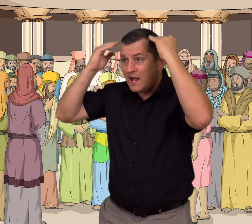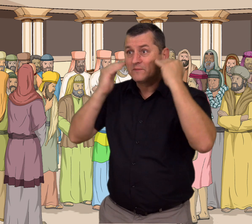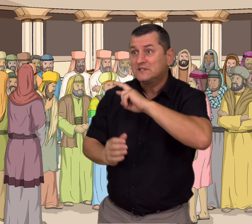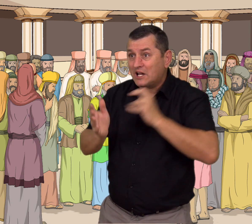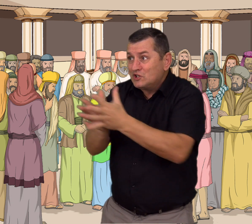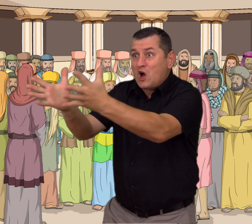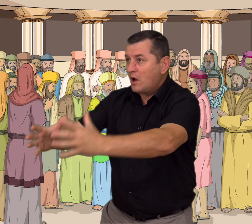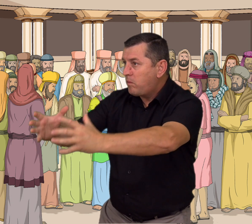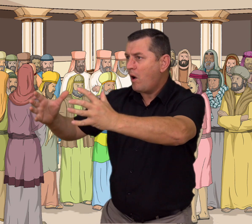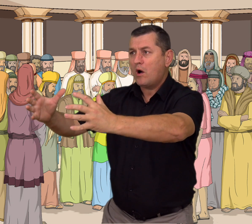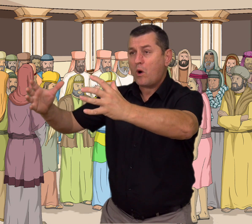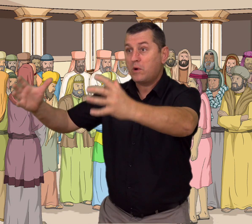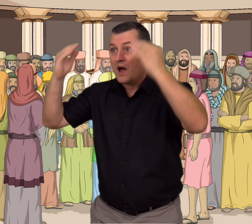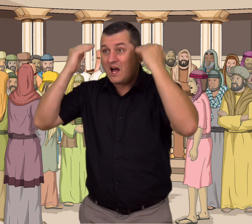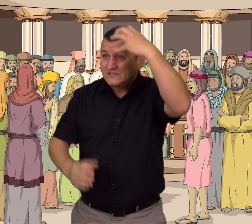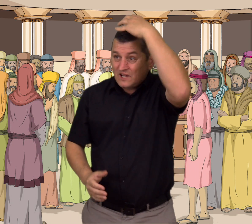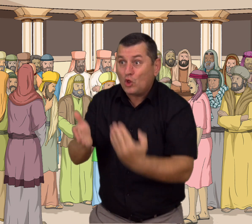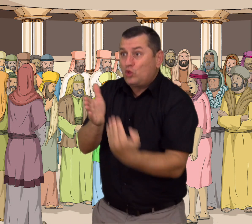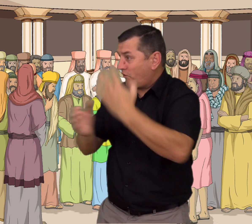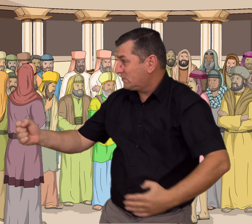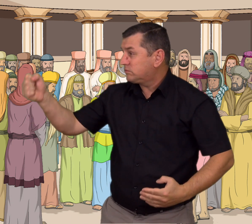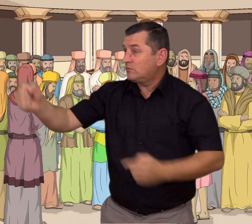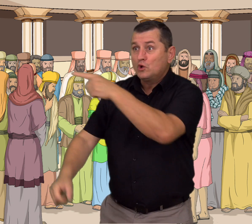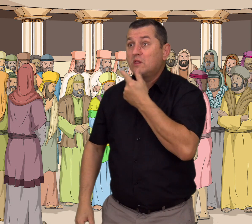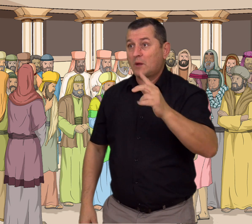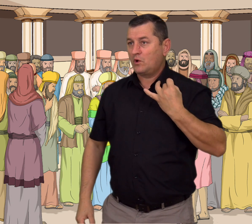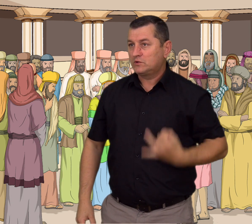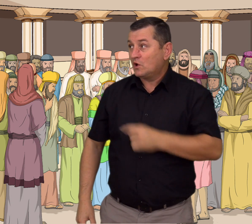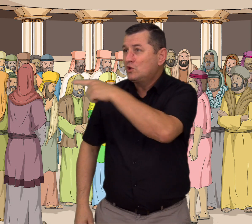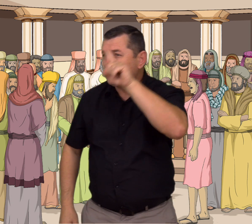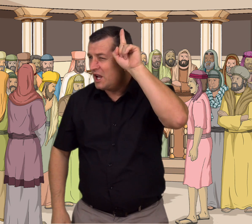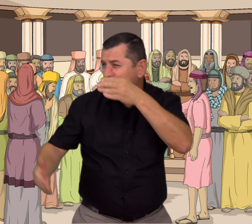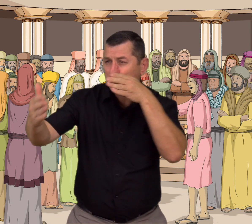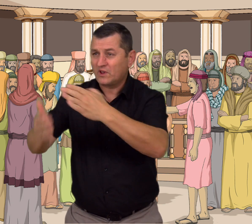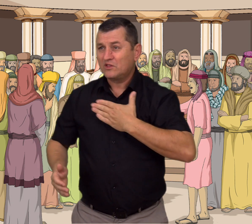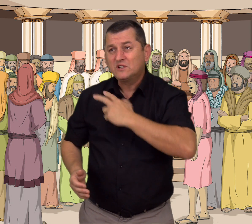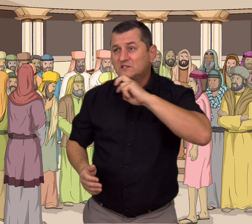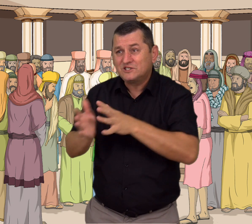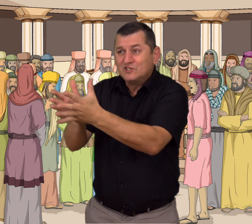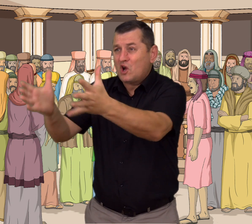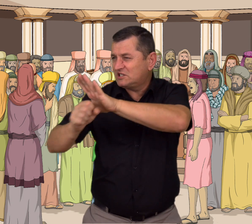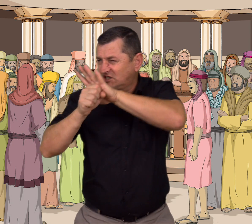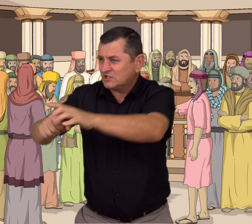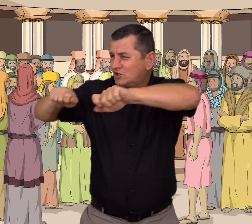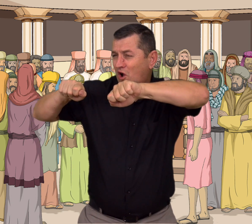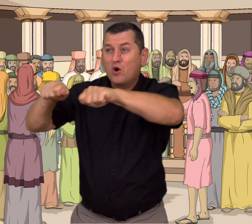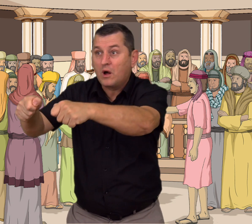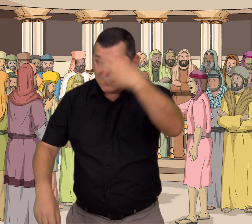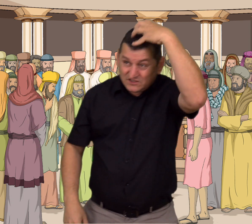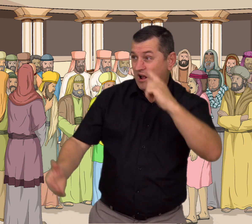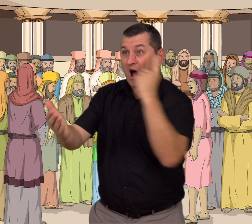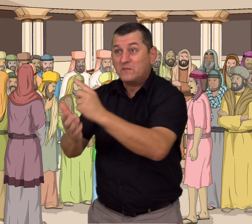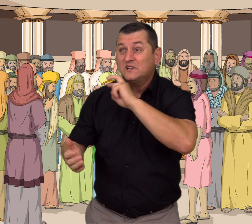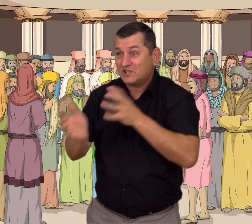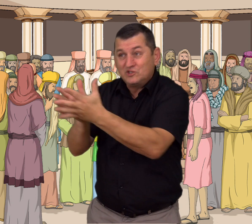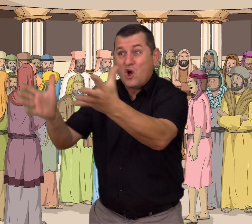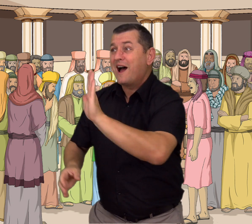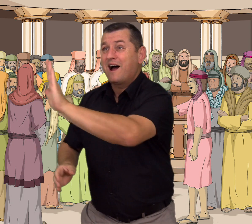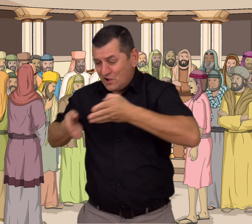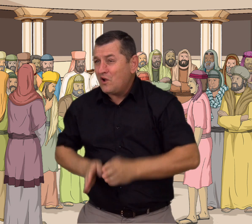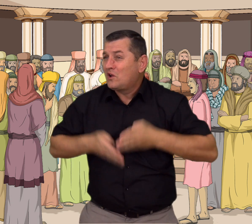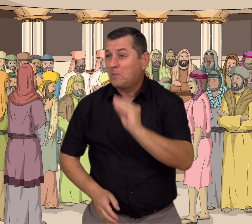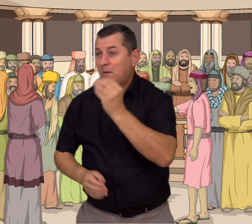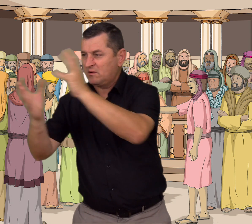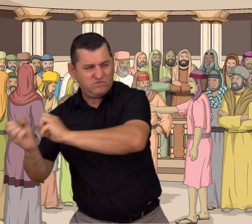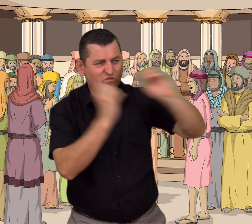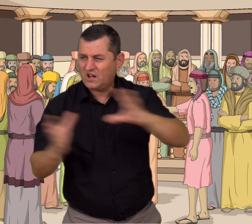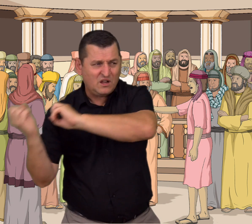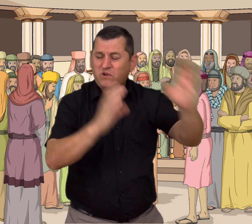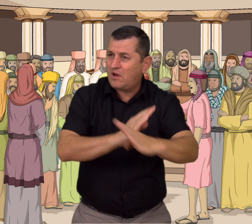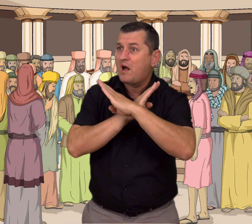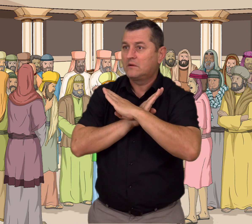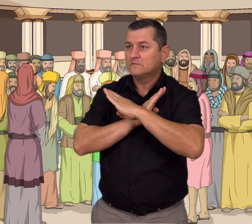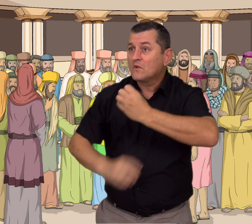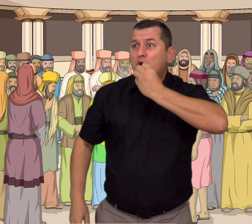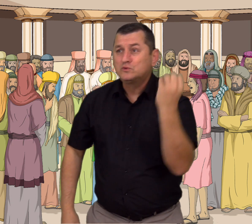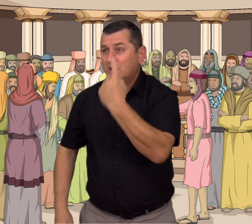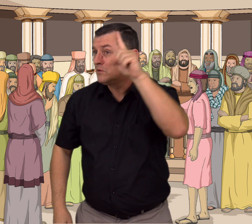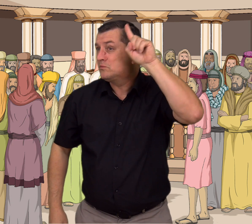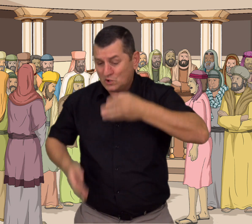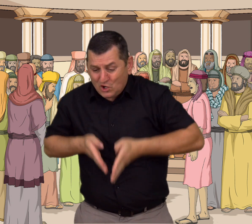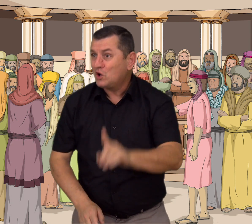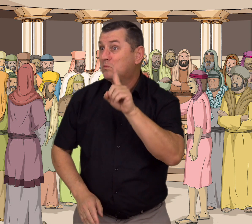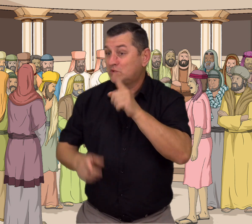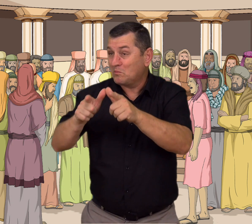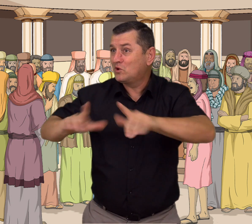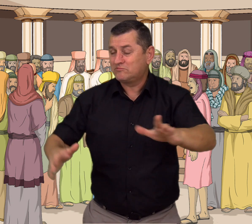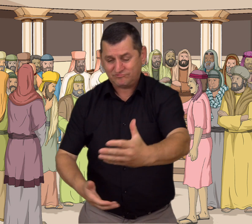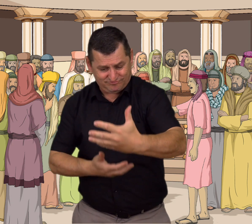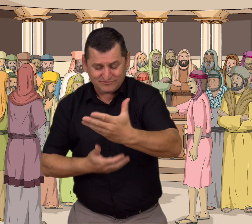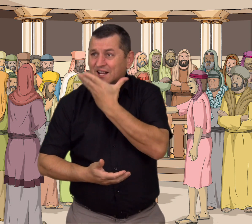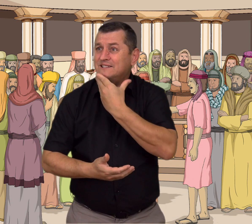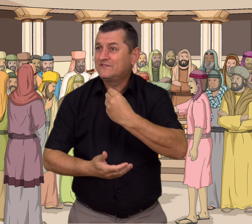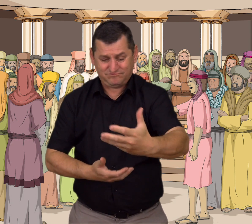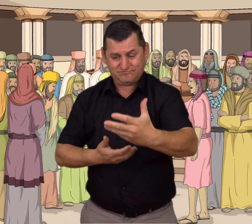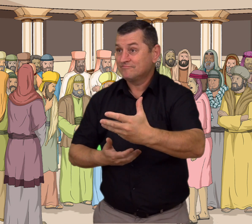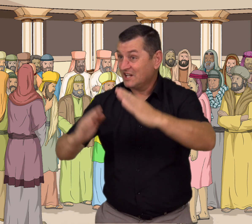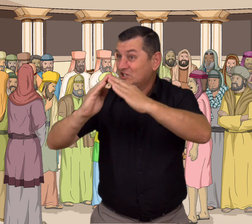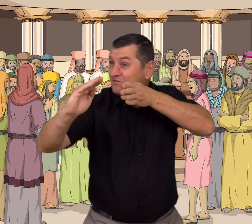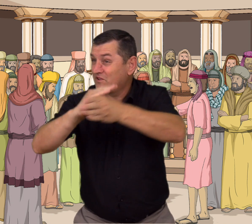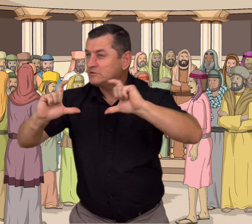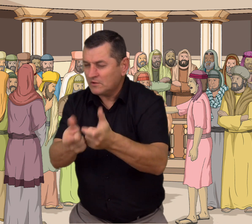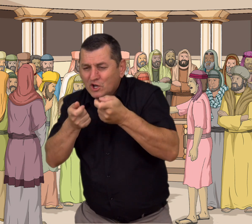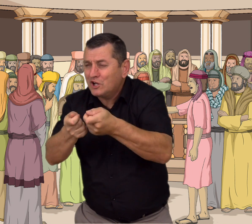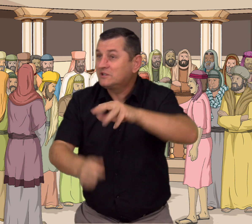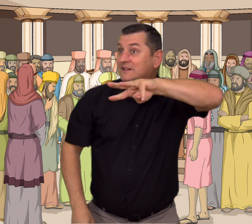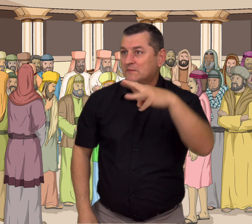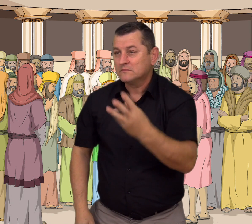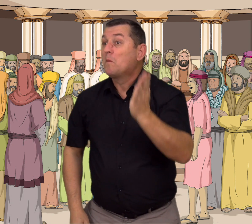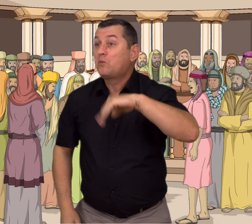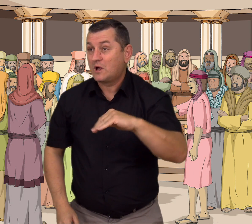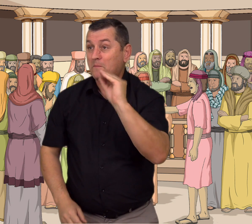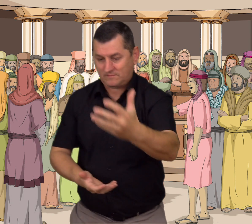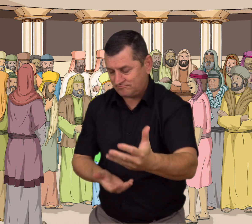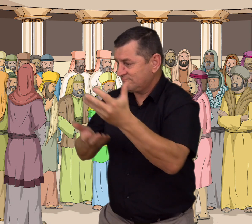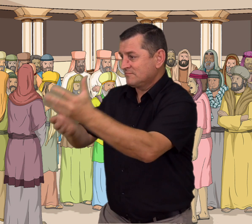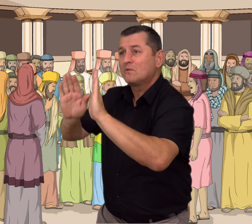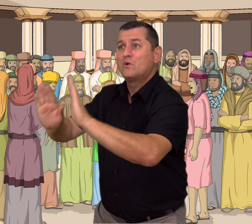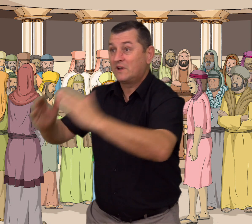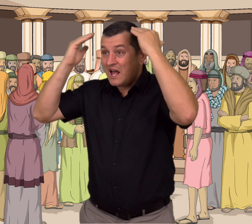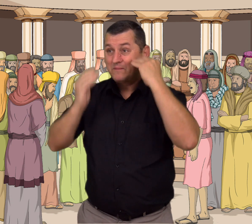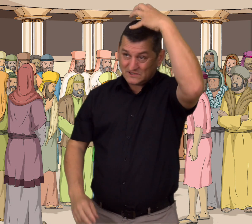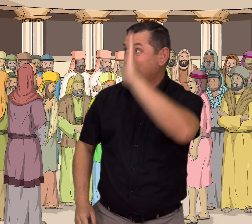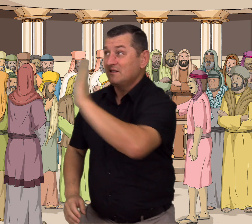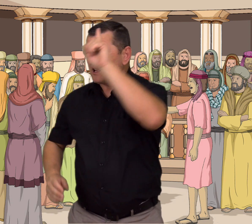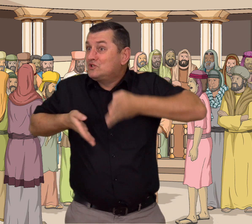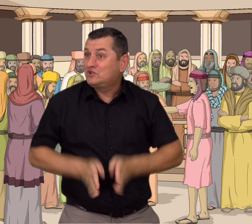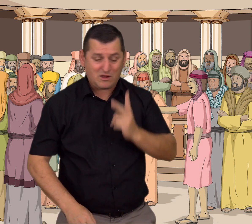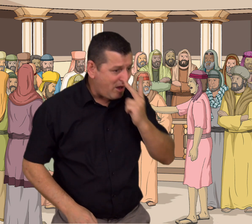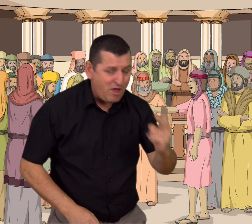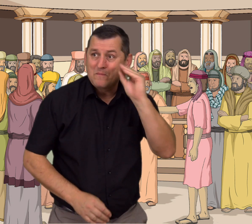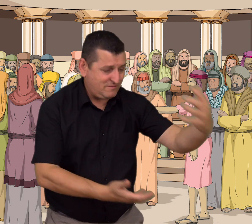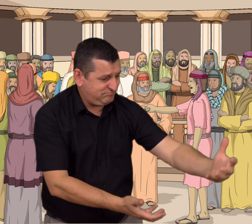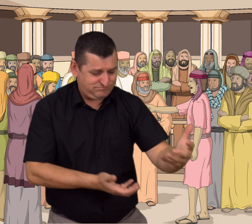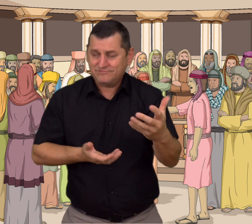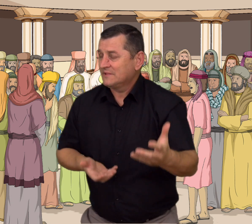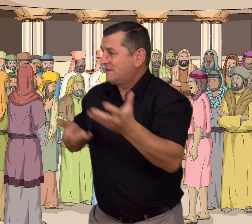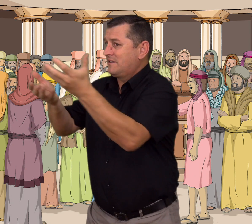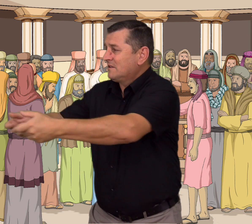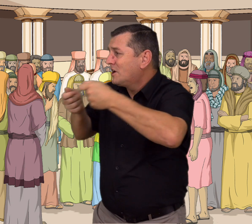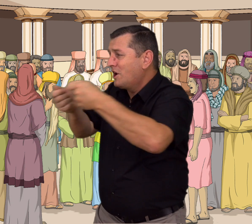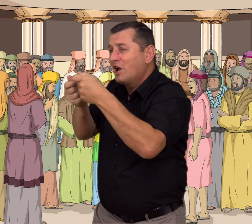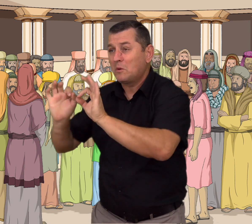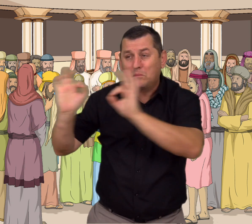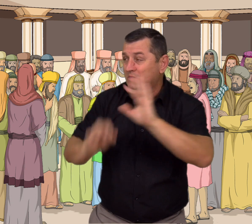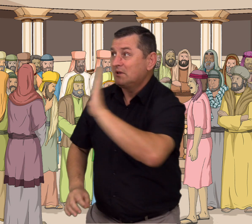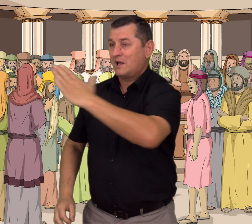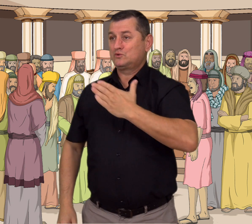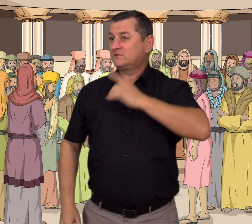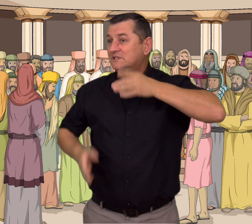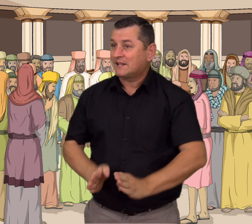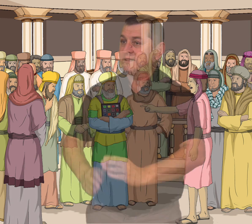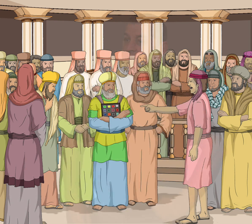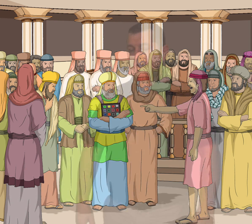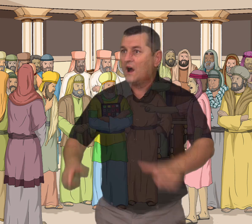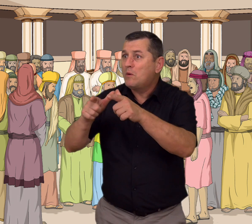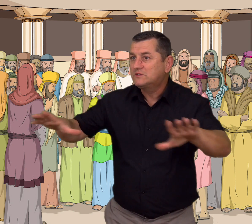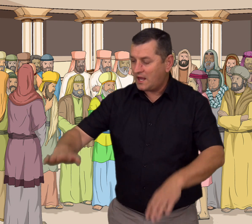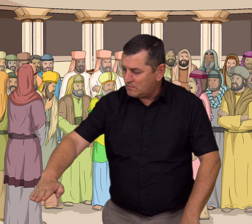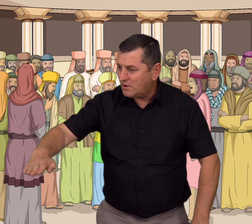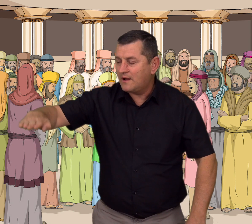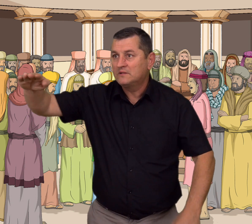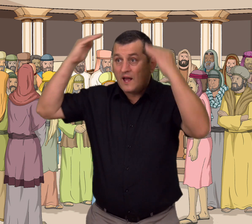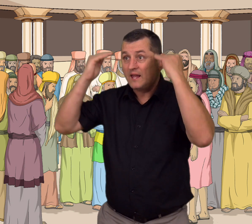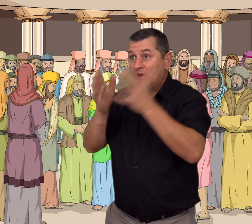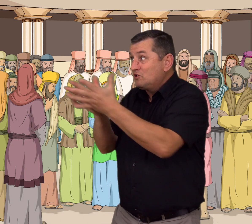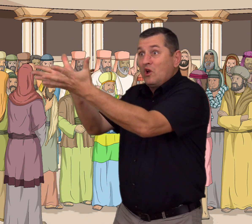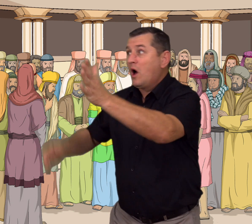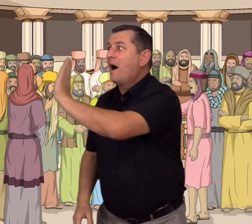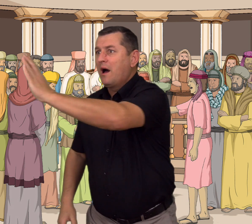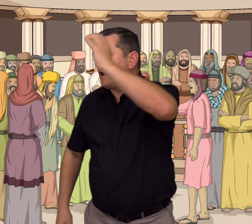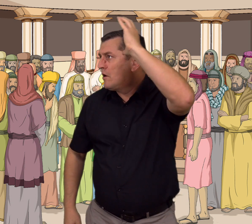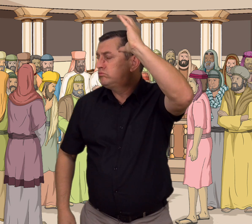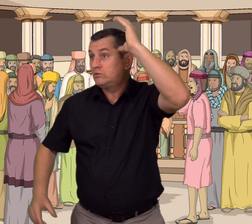He exploited our people and oppressed our fathers, forcing them to abandon their infants so they would die. At that time Moses was born, and he was beautiful in the sight of God. For three months he was nurtured in his father’s house. When he was set outside, Pharaoh’s daughter took him and brought him up as her own son.